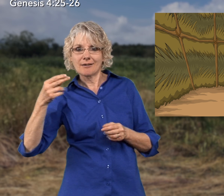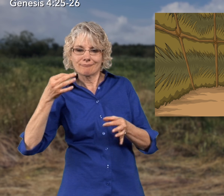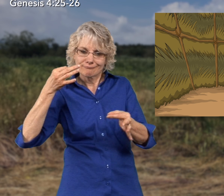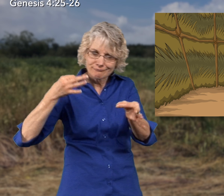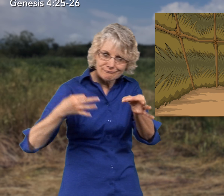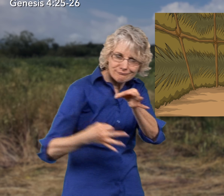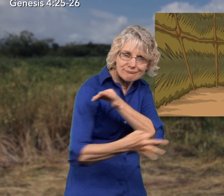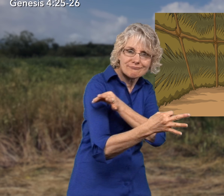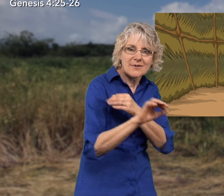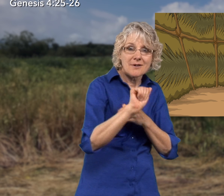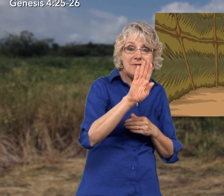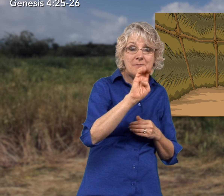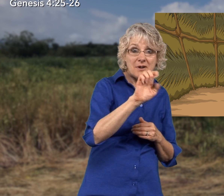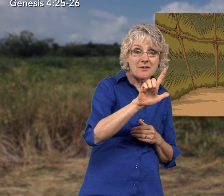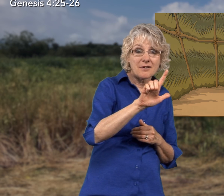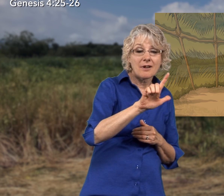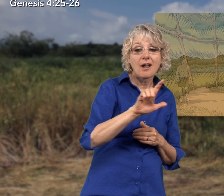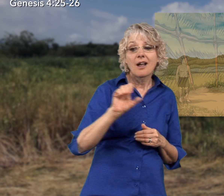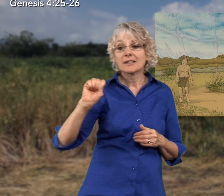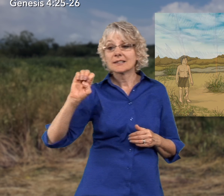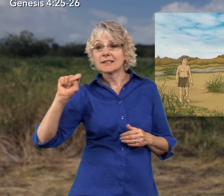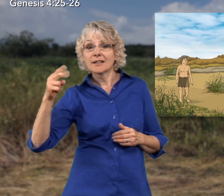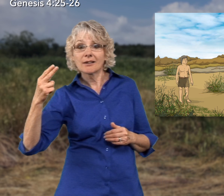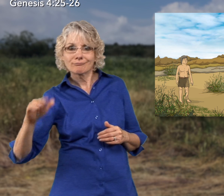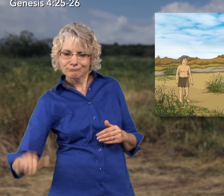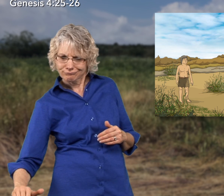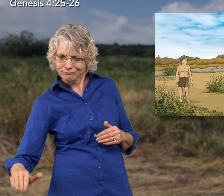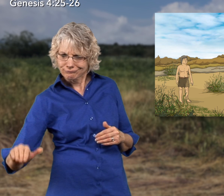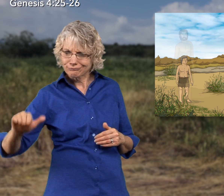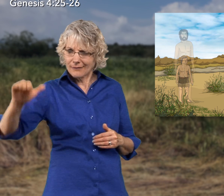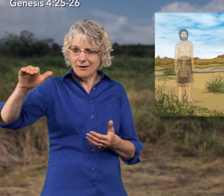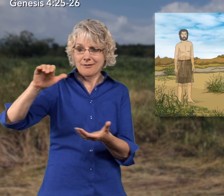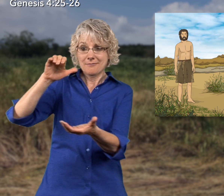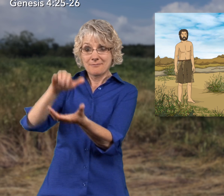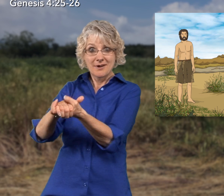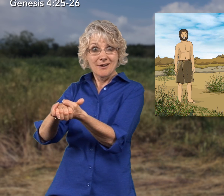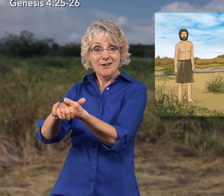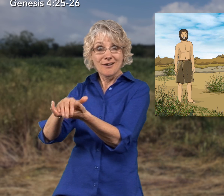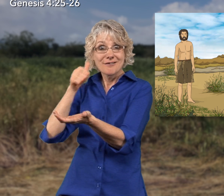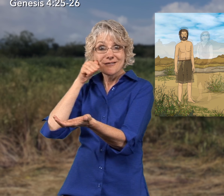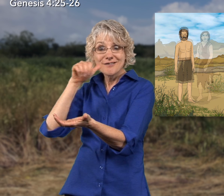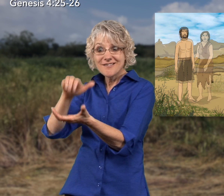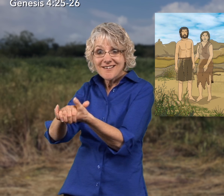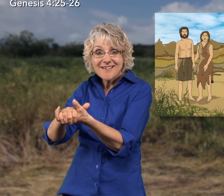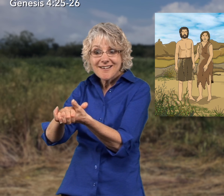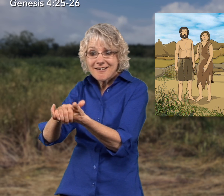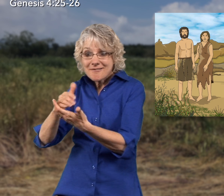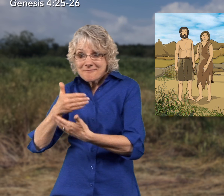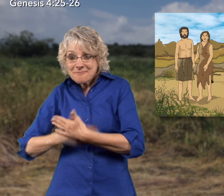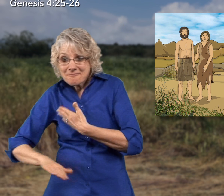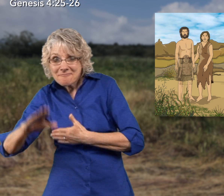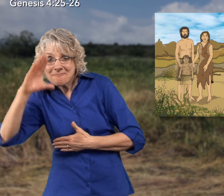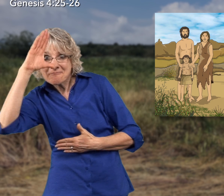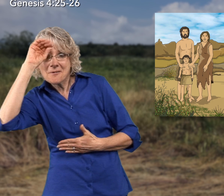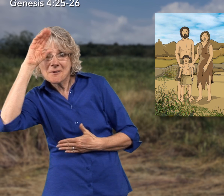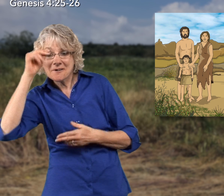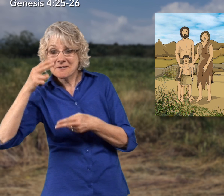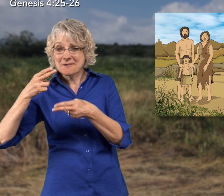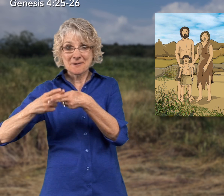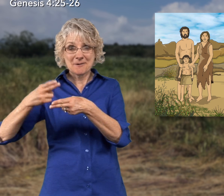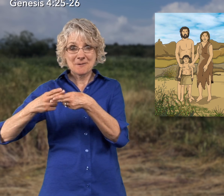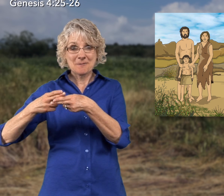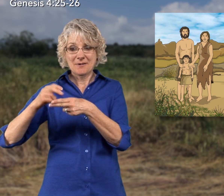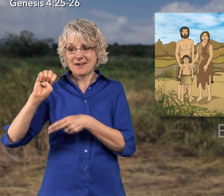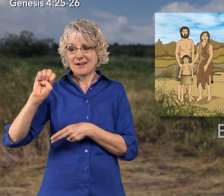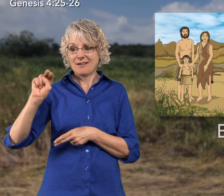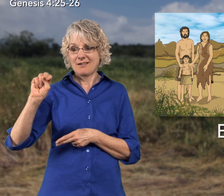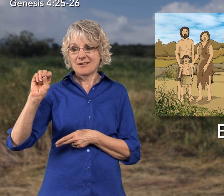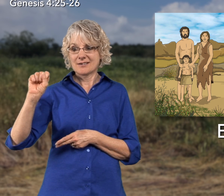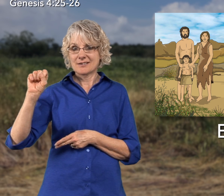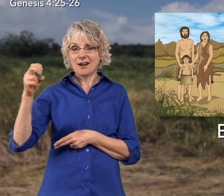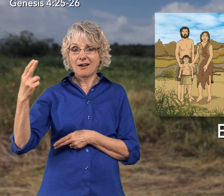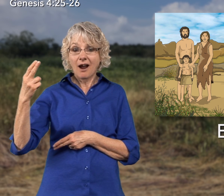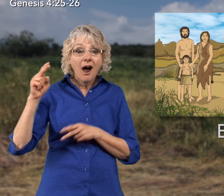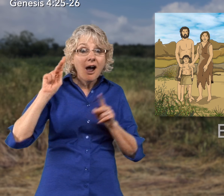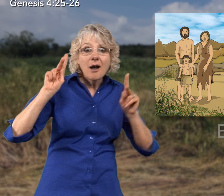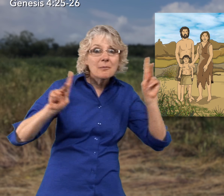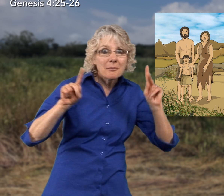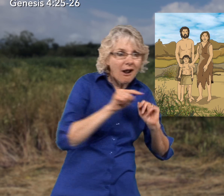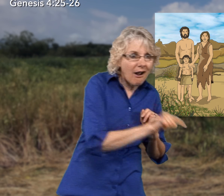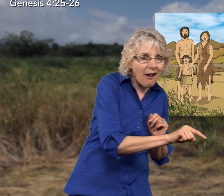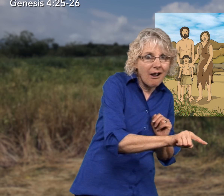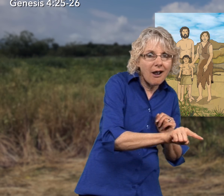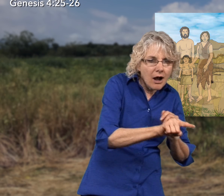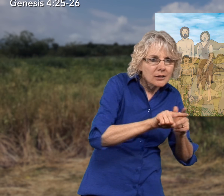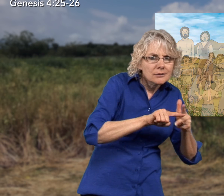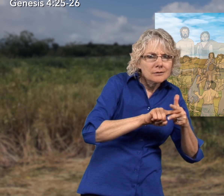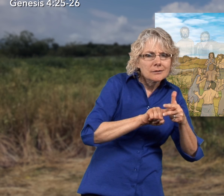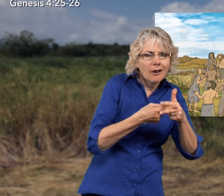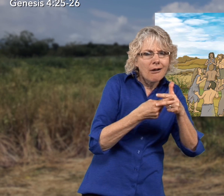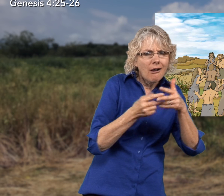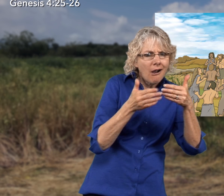And to Seth also a son was born, and he called him Enosh.